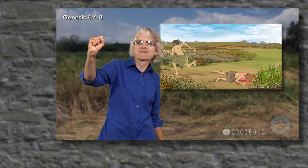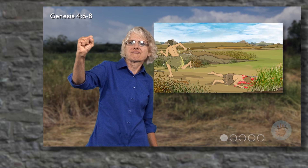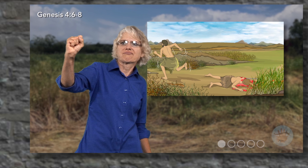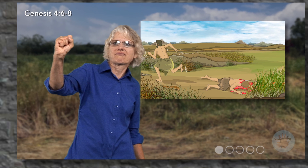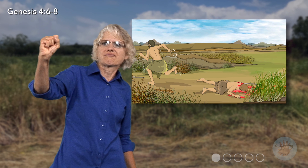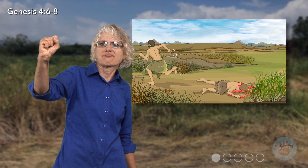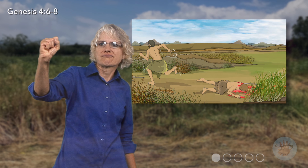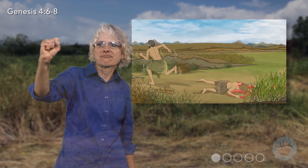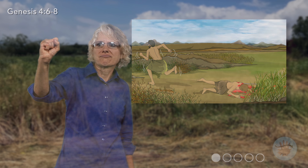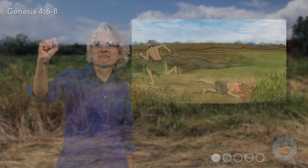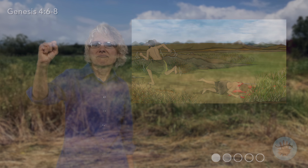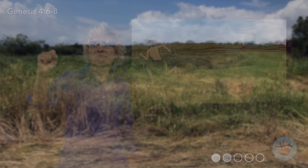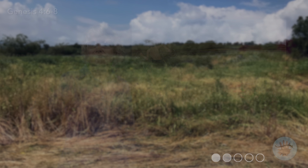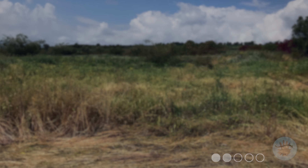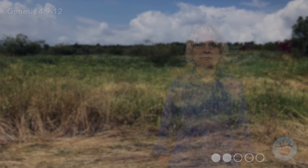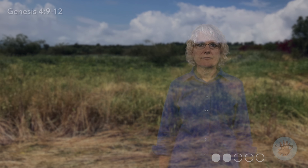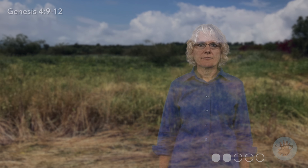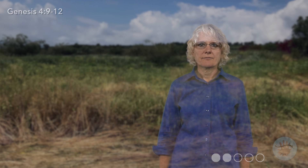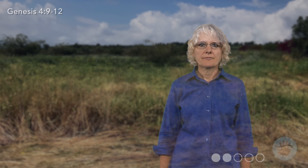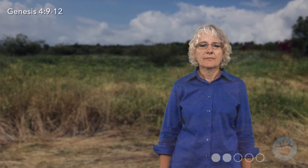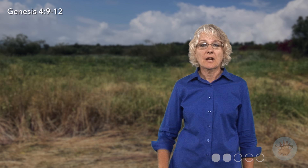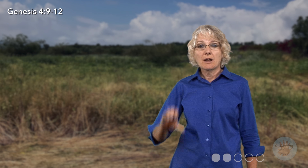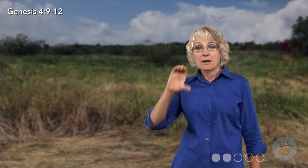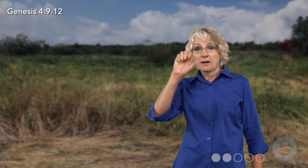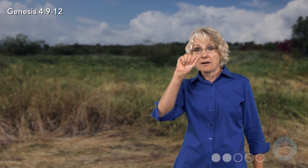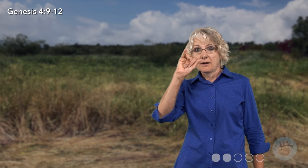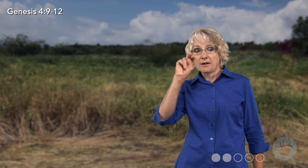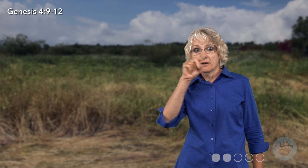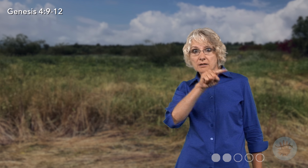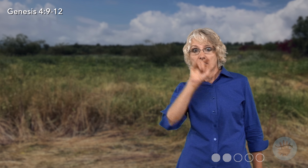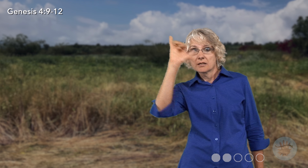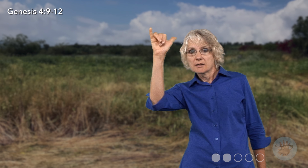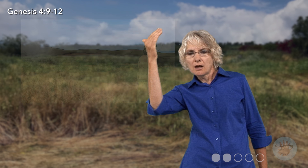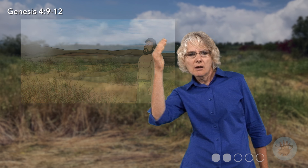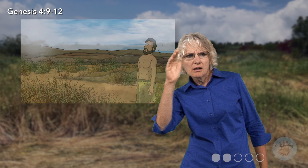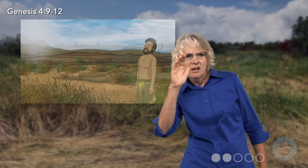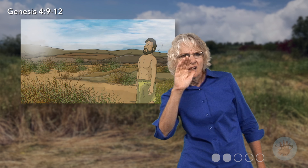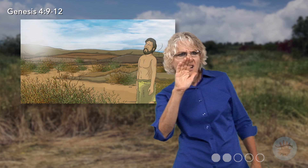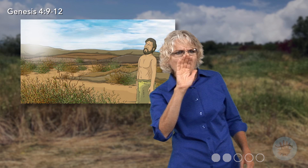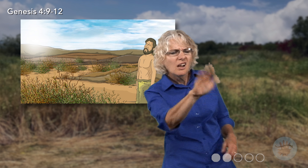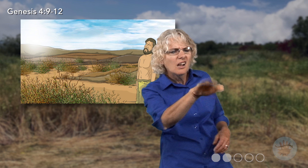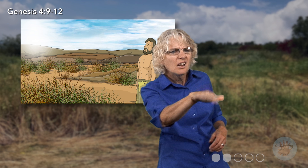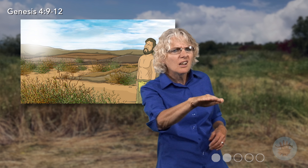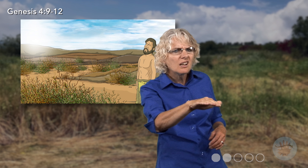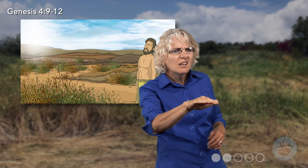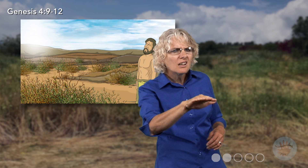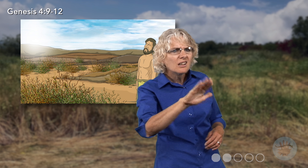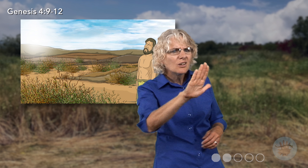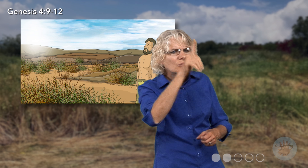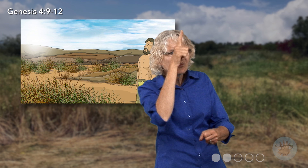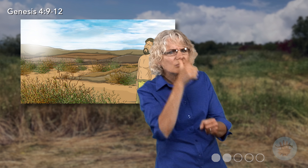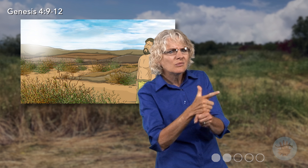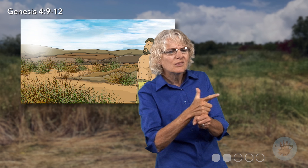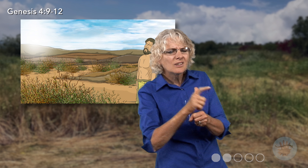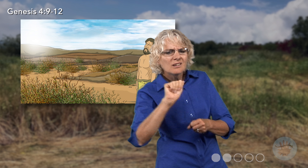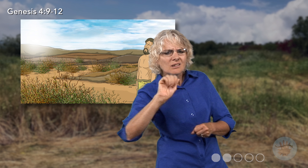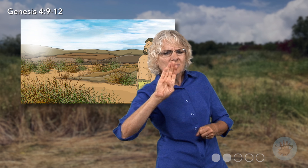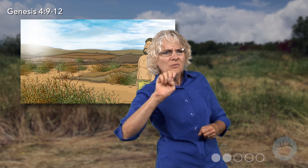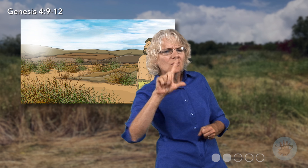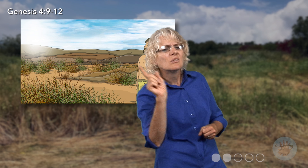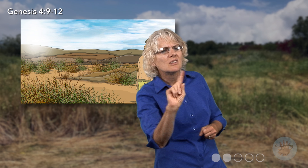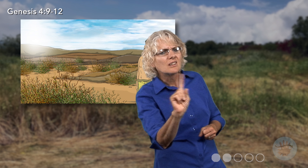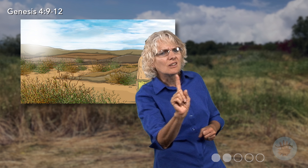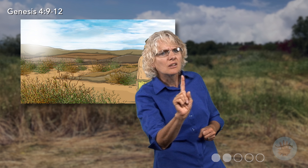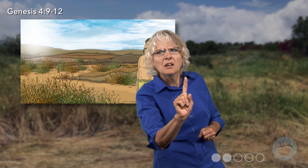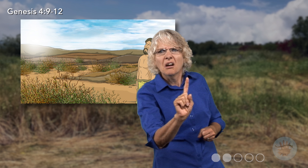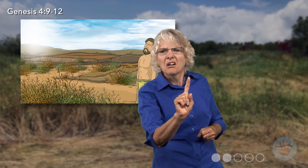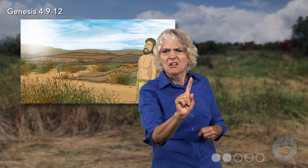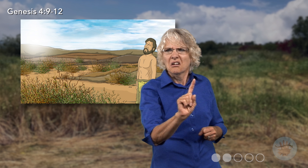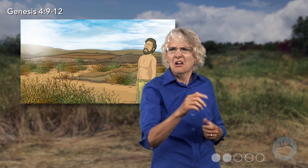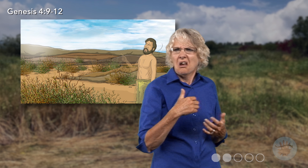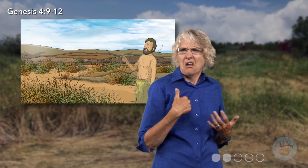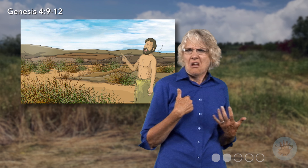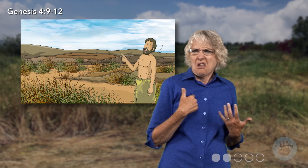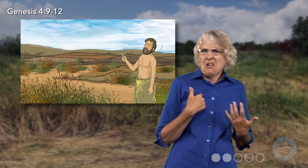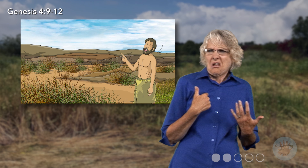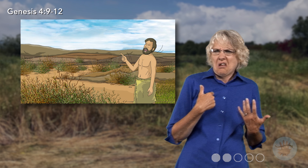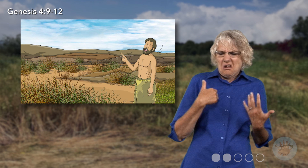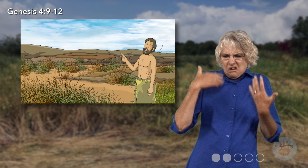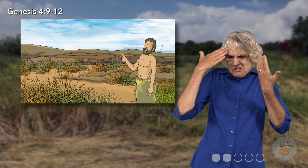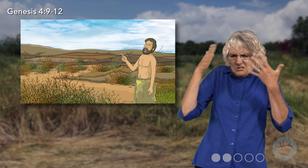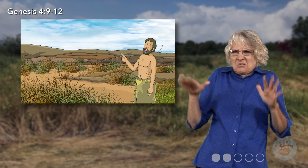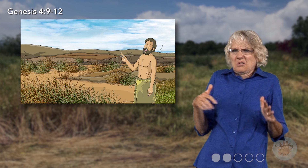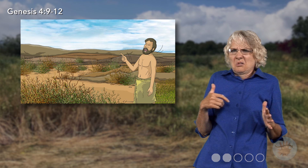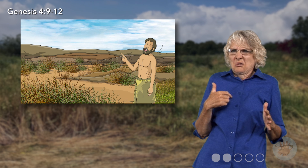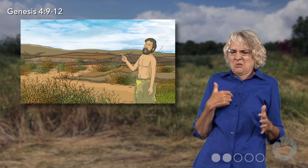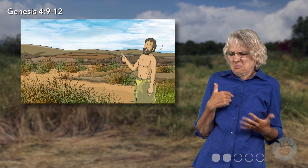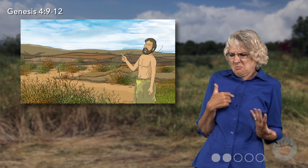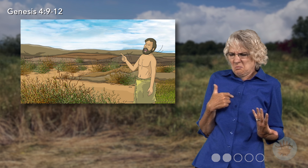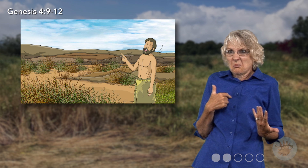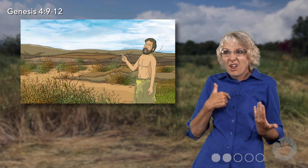And the LORD said to Cain, “Where is your brother Abel?”